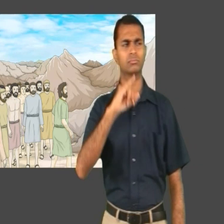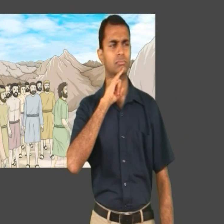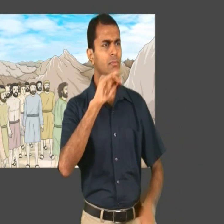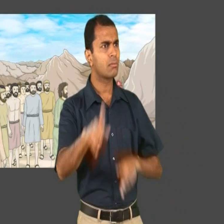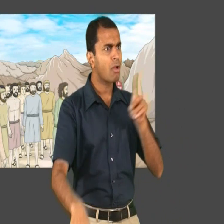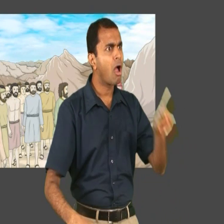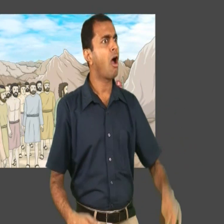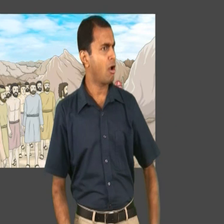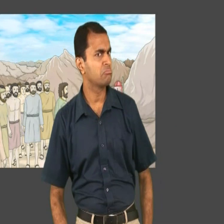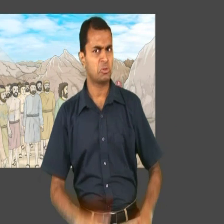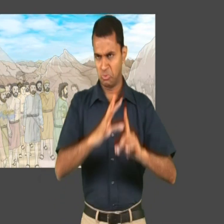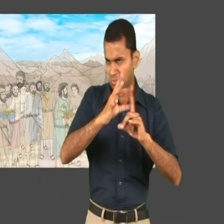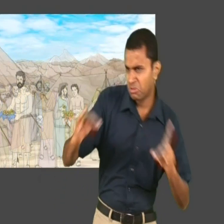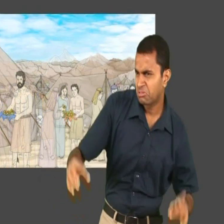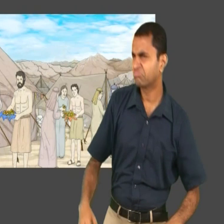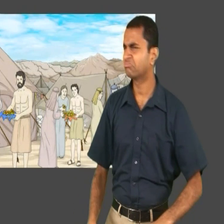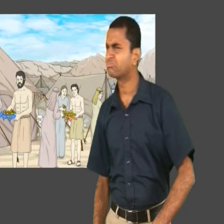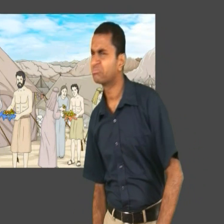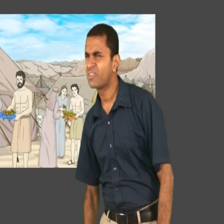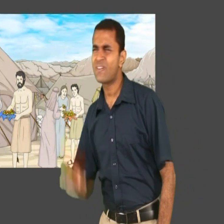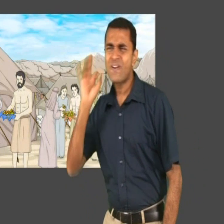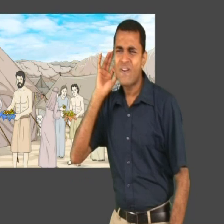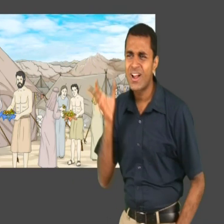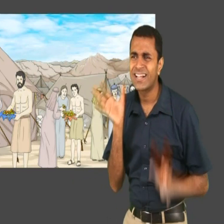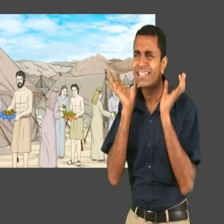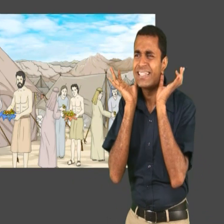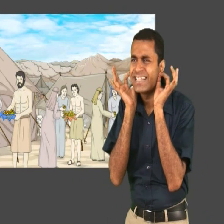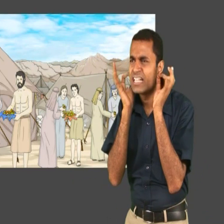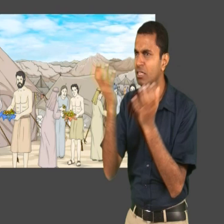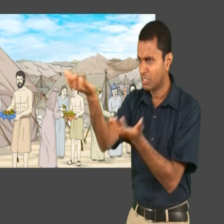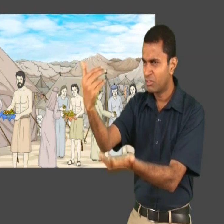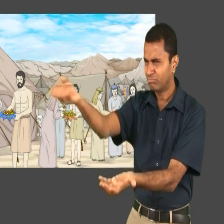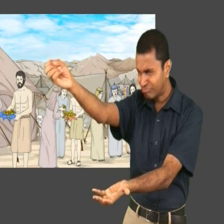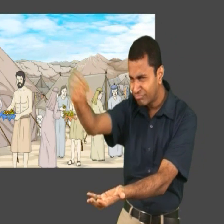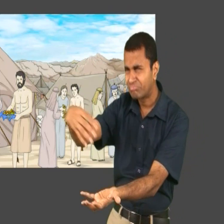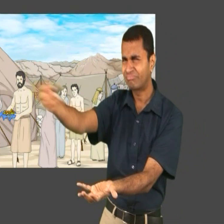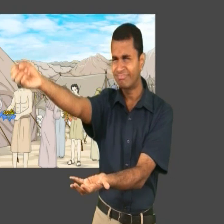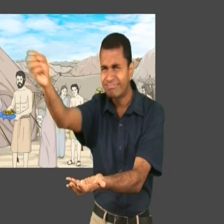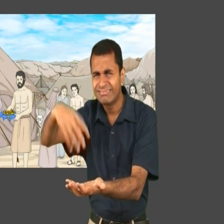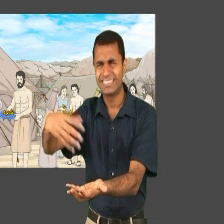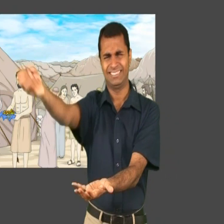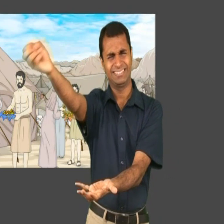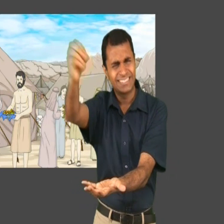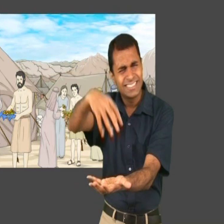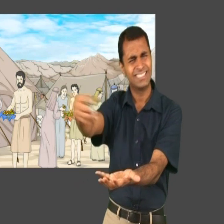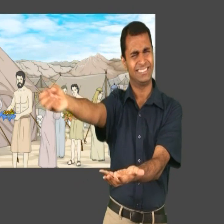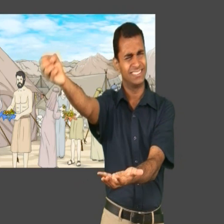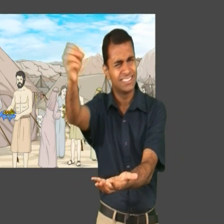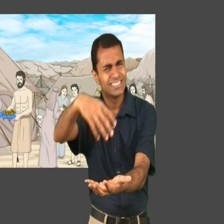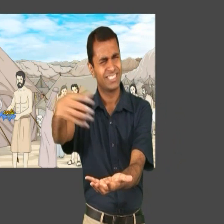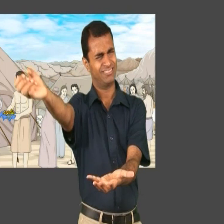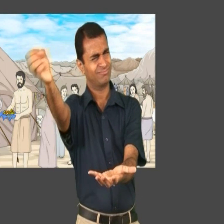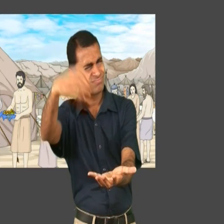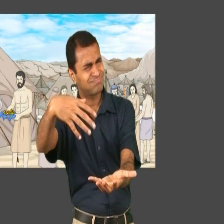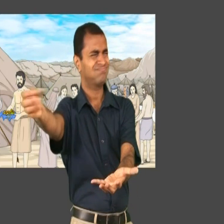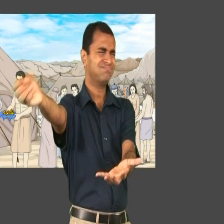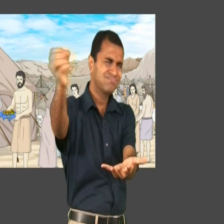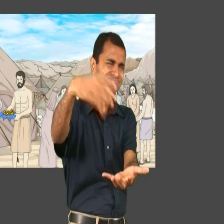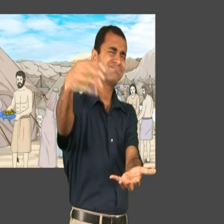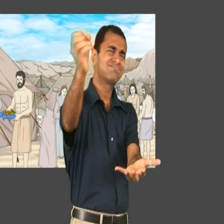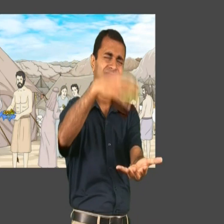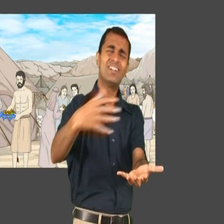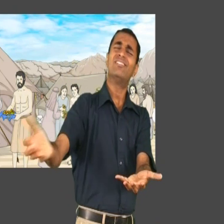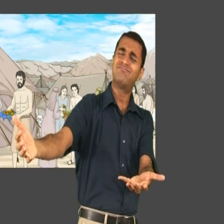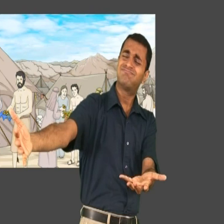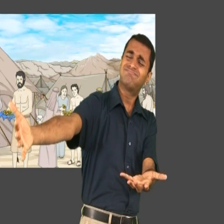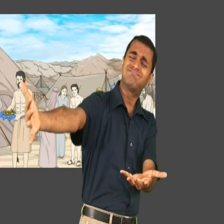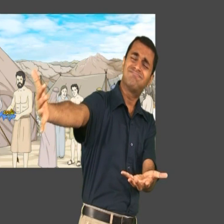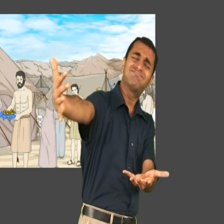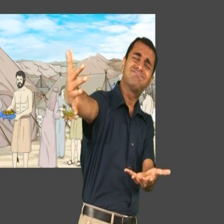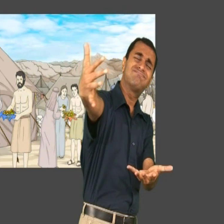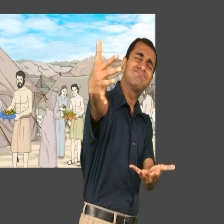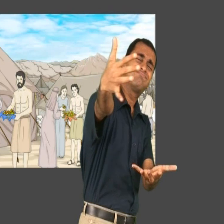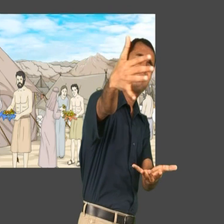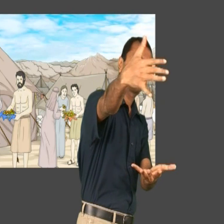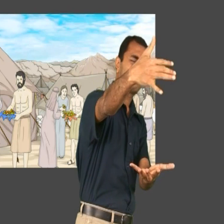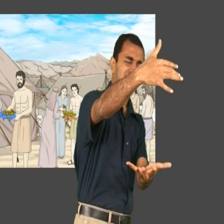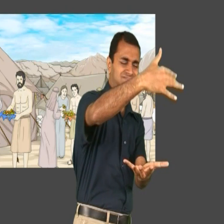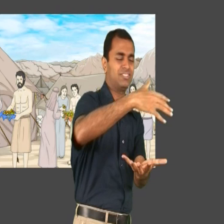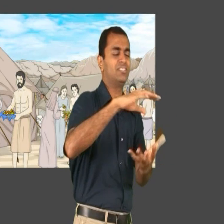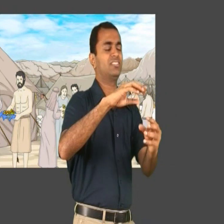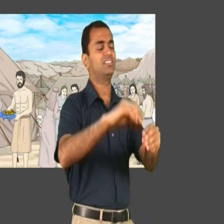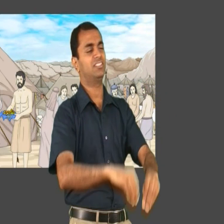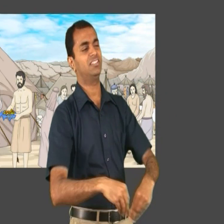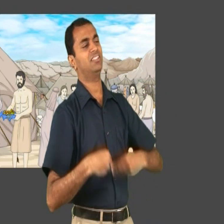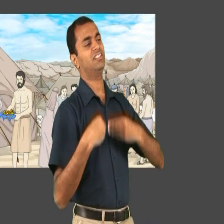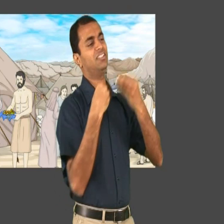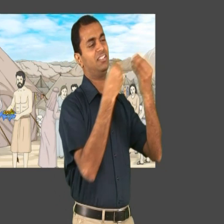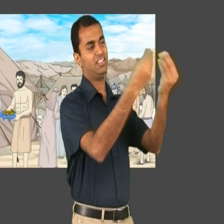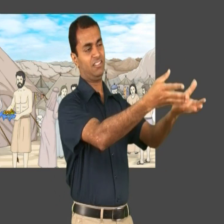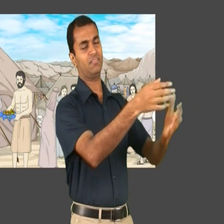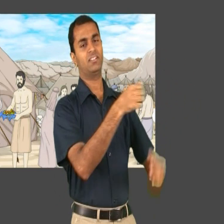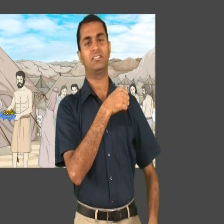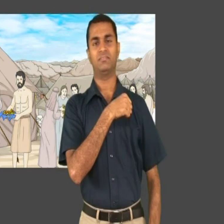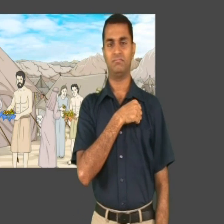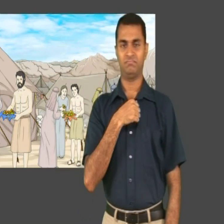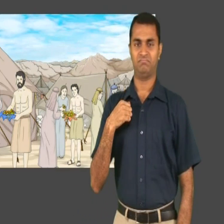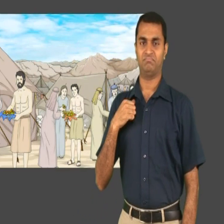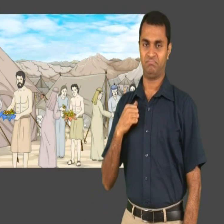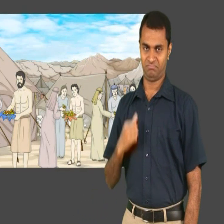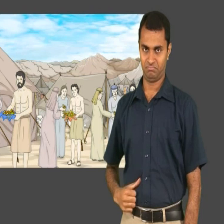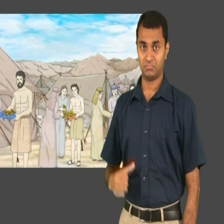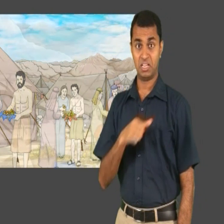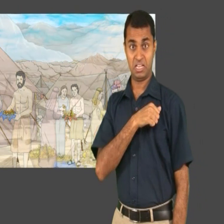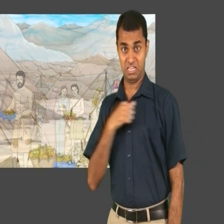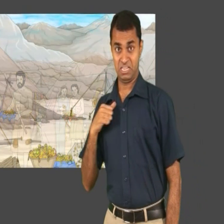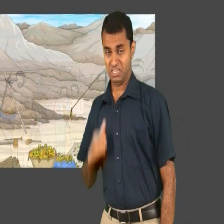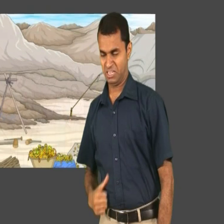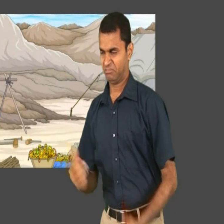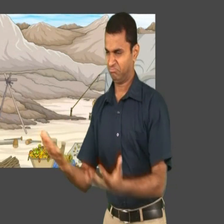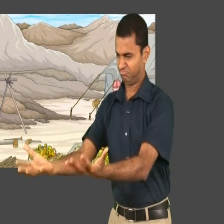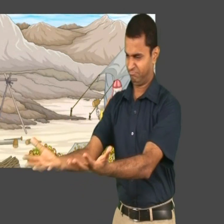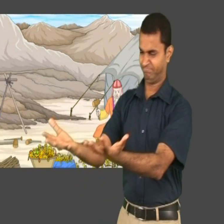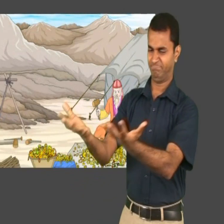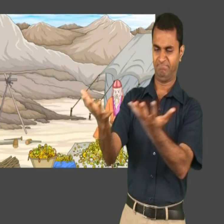Then all the people took off their gold earrings and brought them to Aaron.